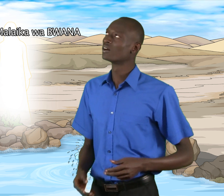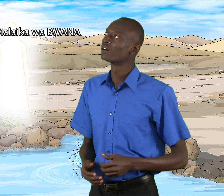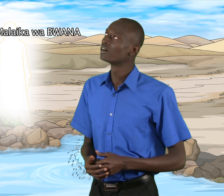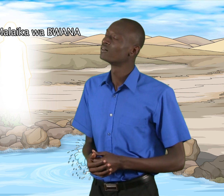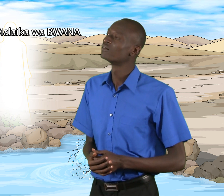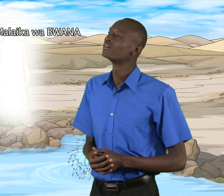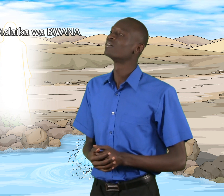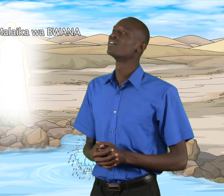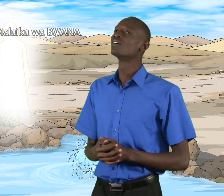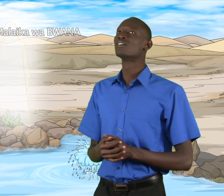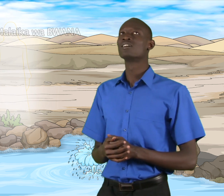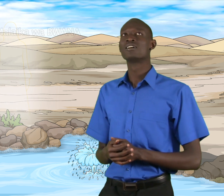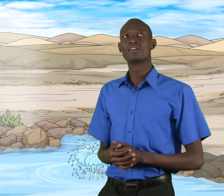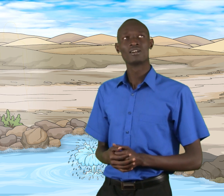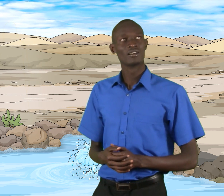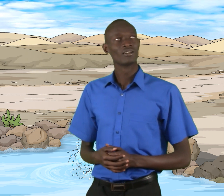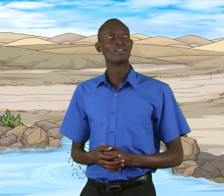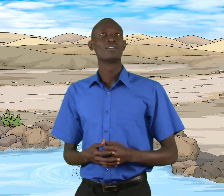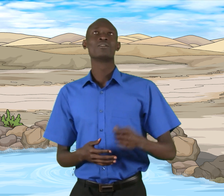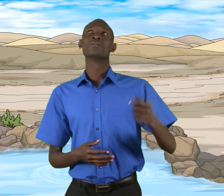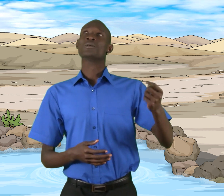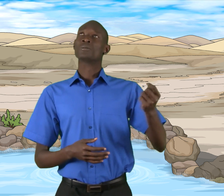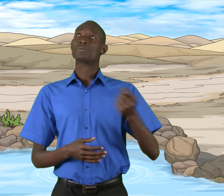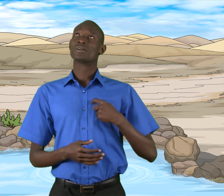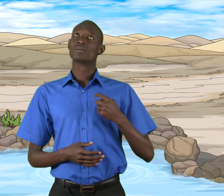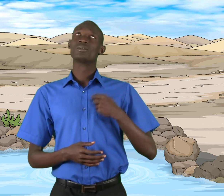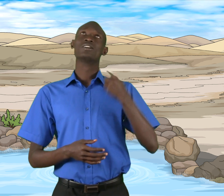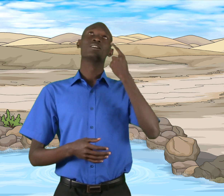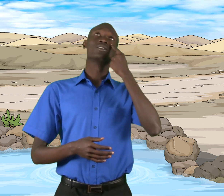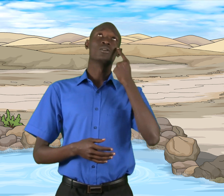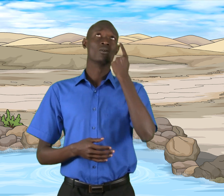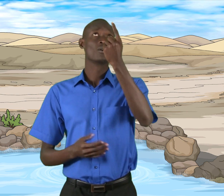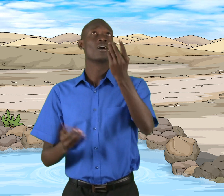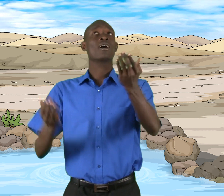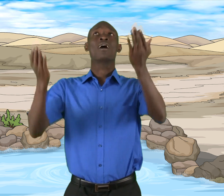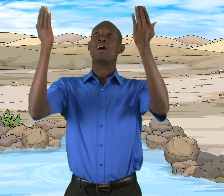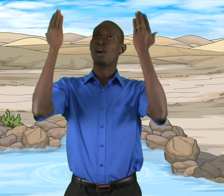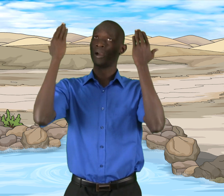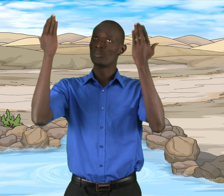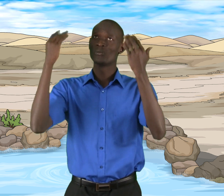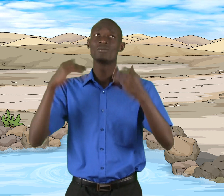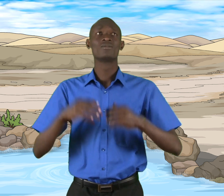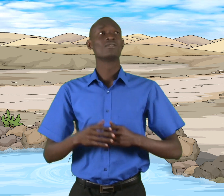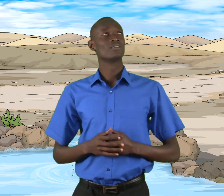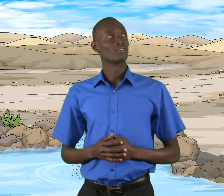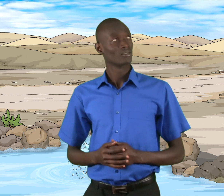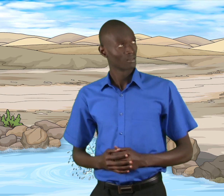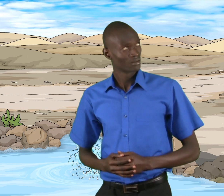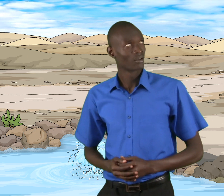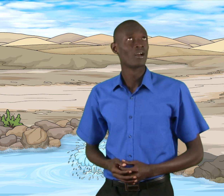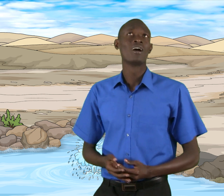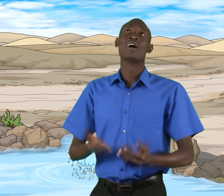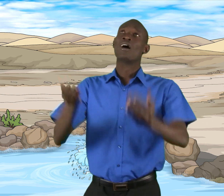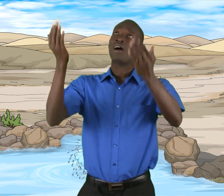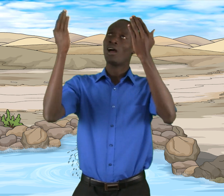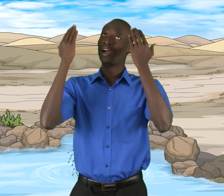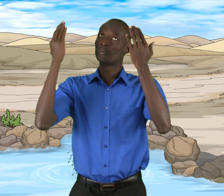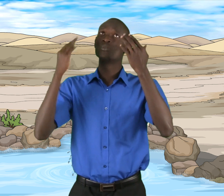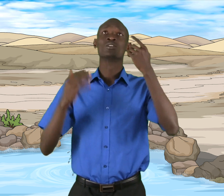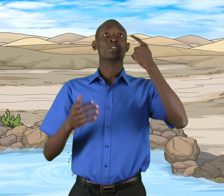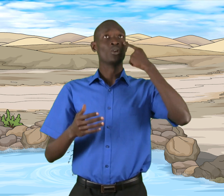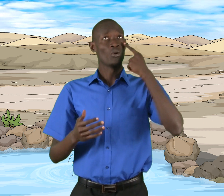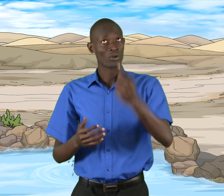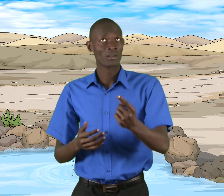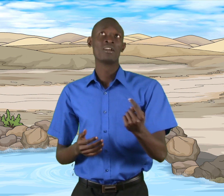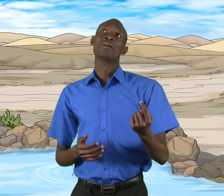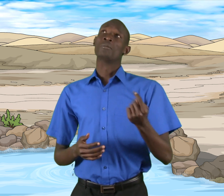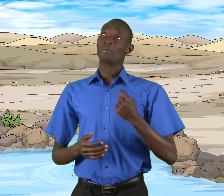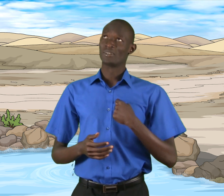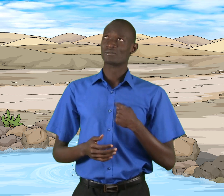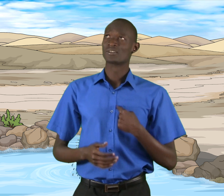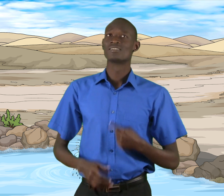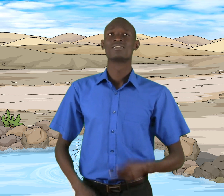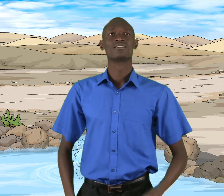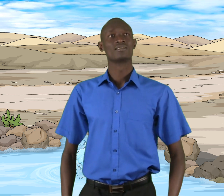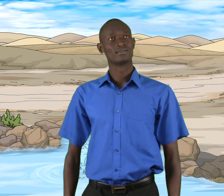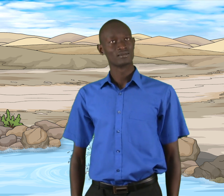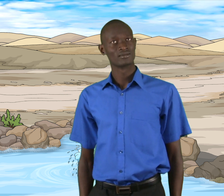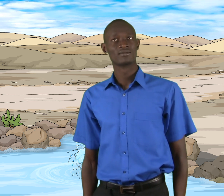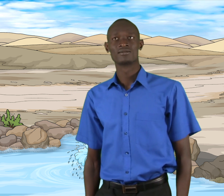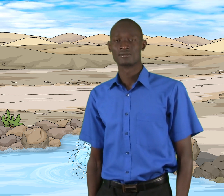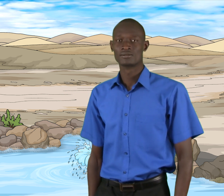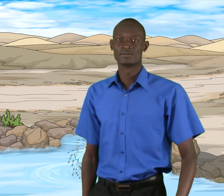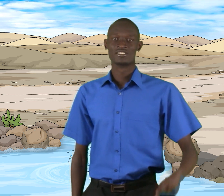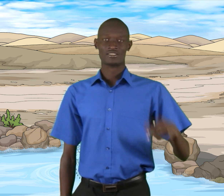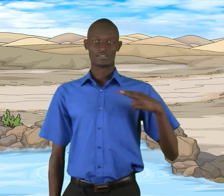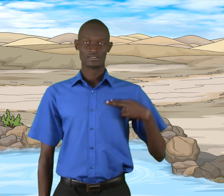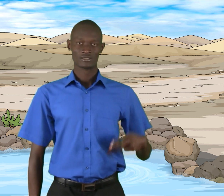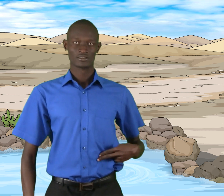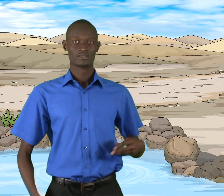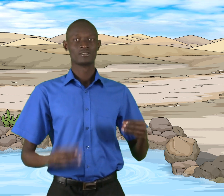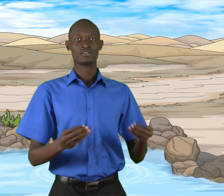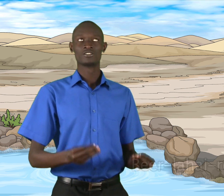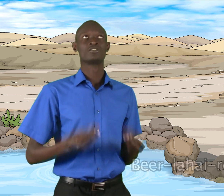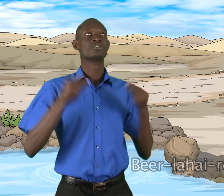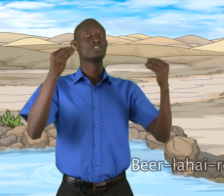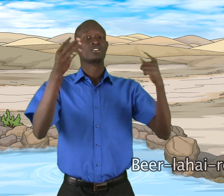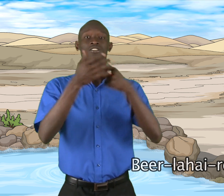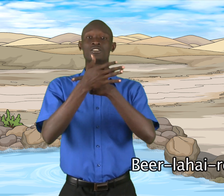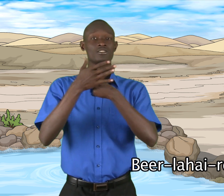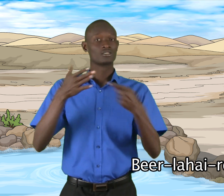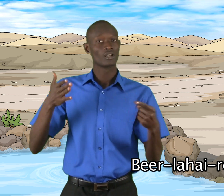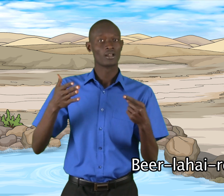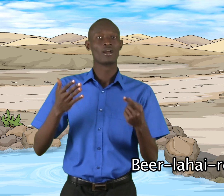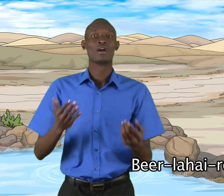So Hagar gave this name to the LORD who had spoken to her: “You are the God who sees me,” for she said, “Here I have seen the One who sees me!”